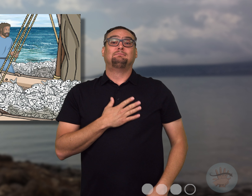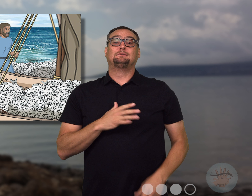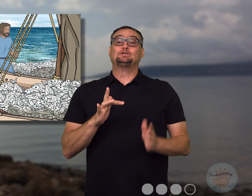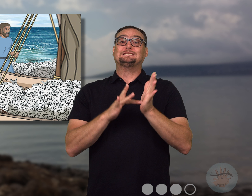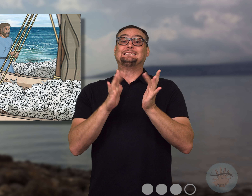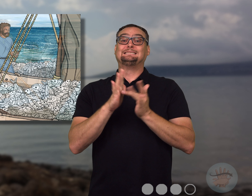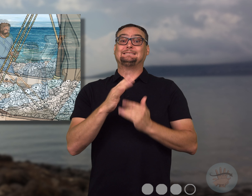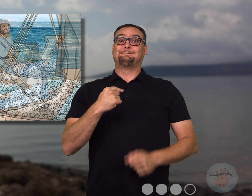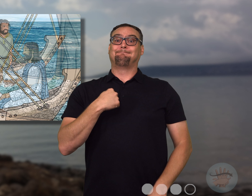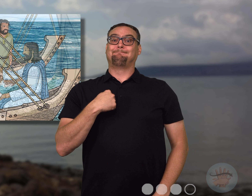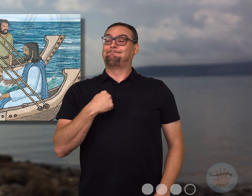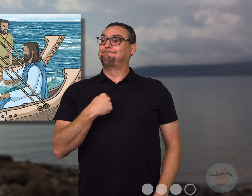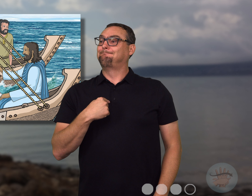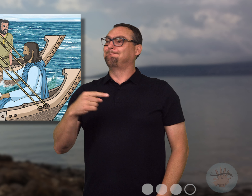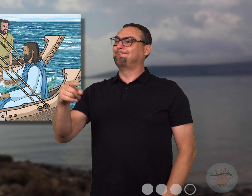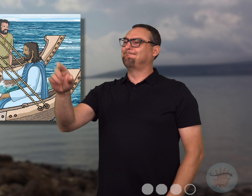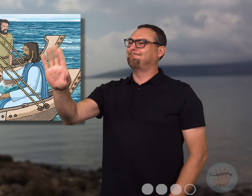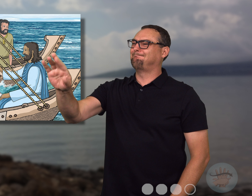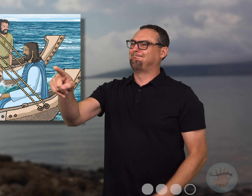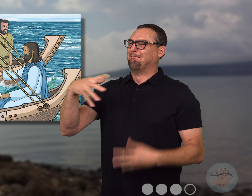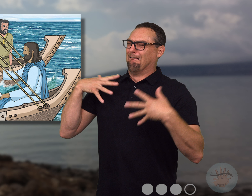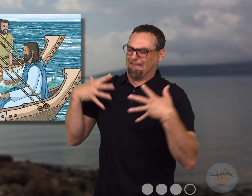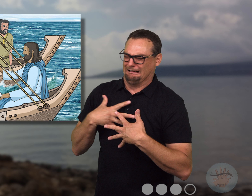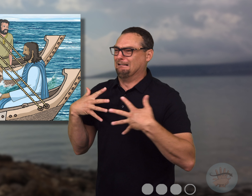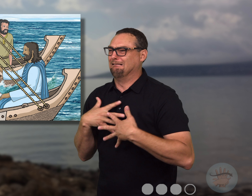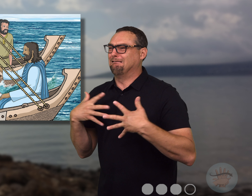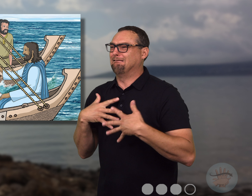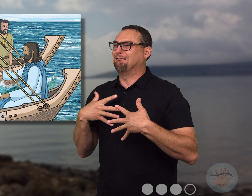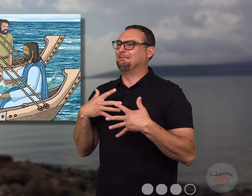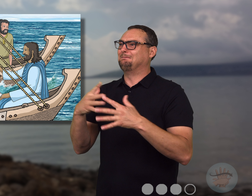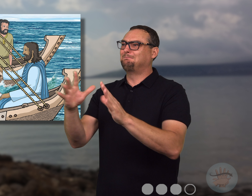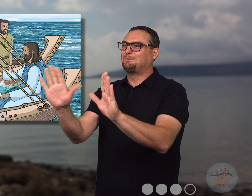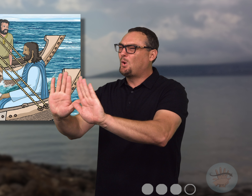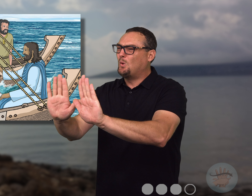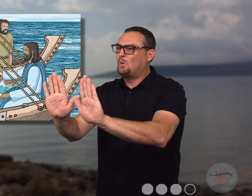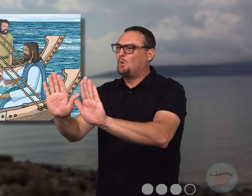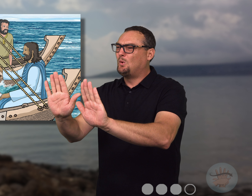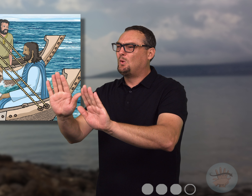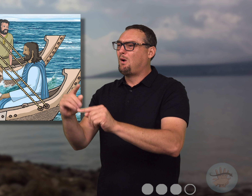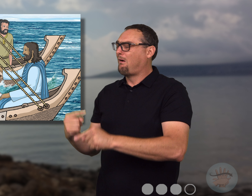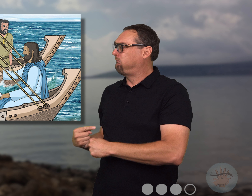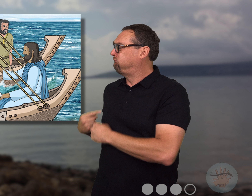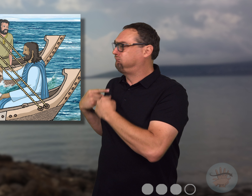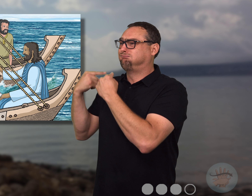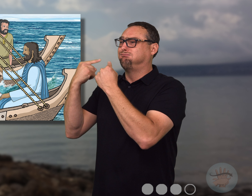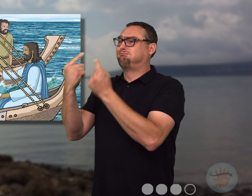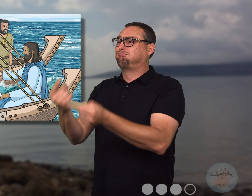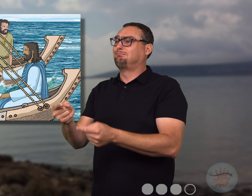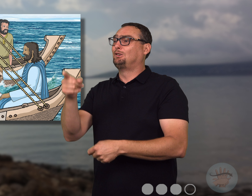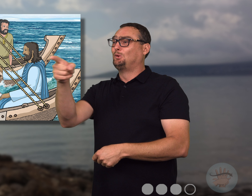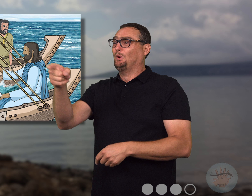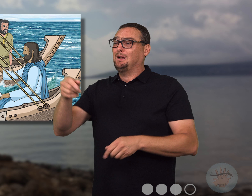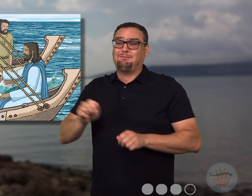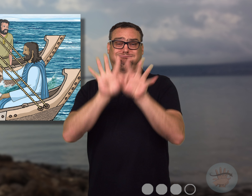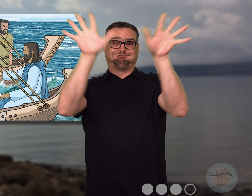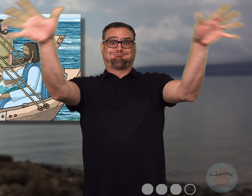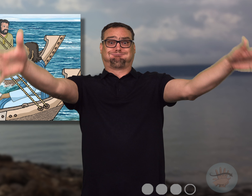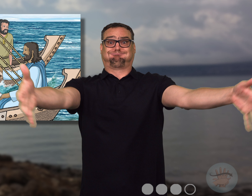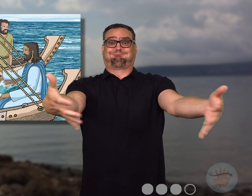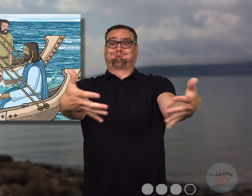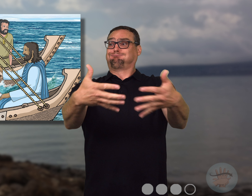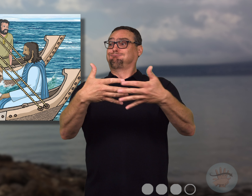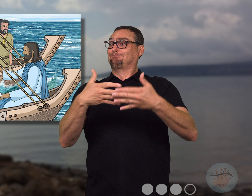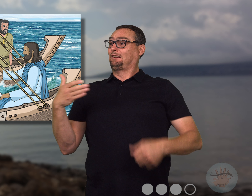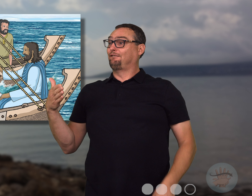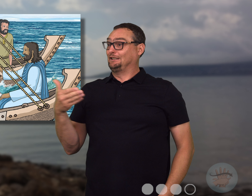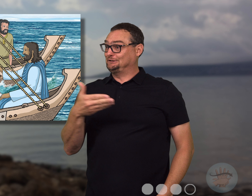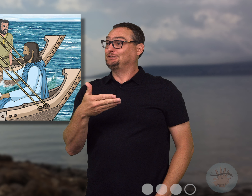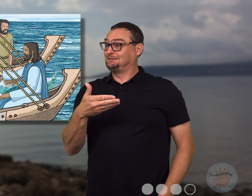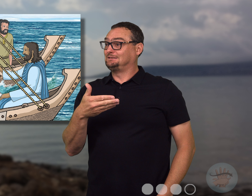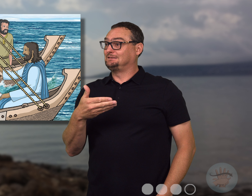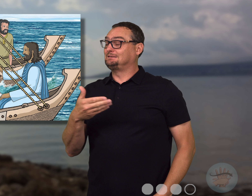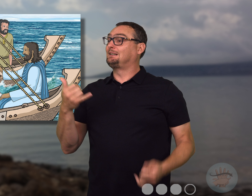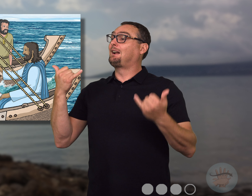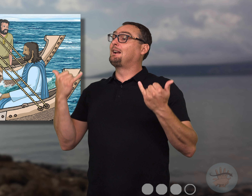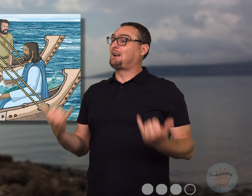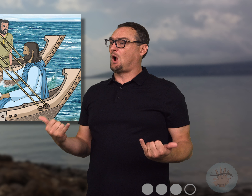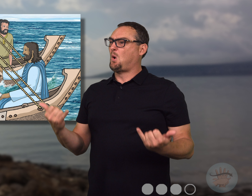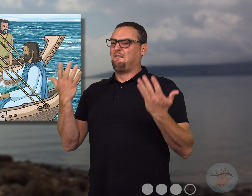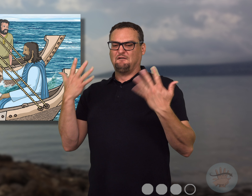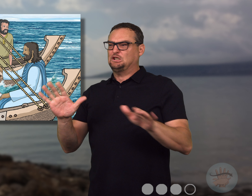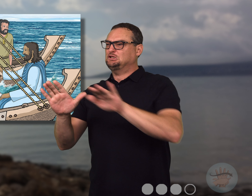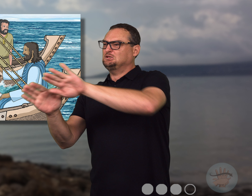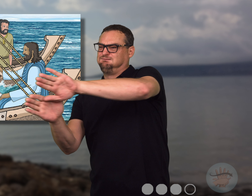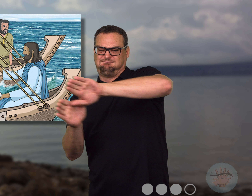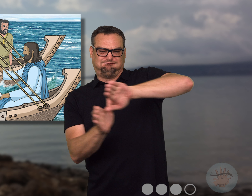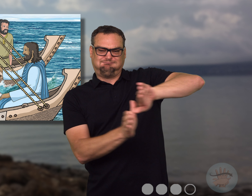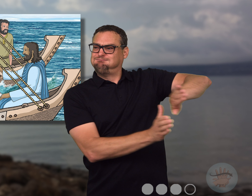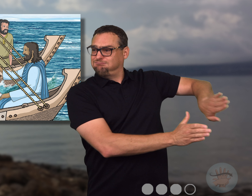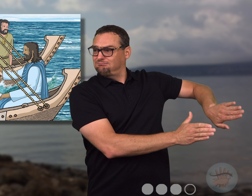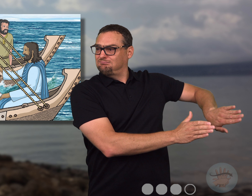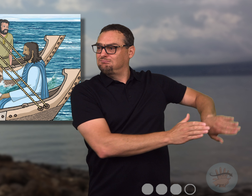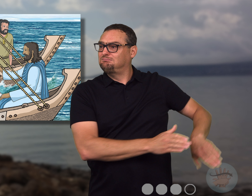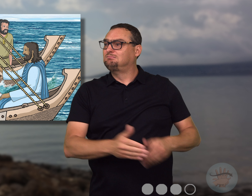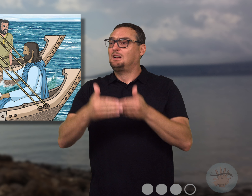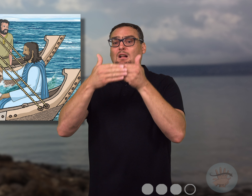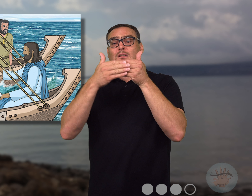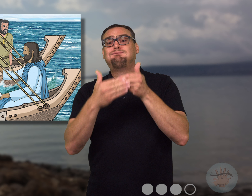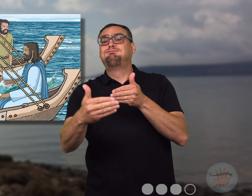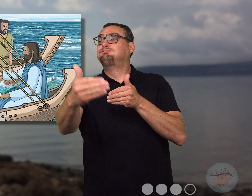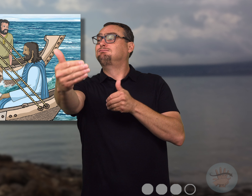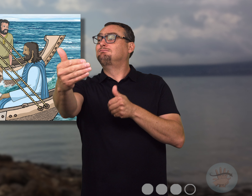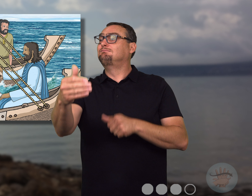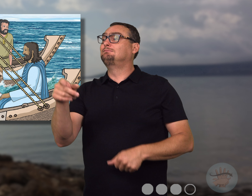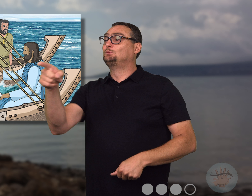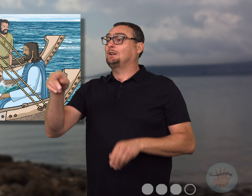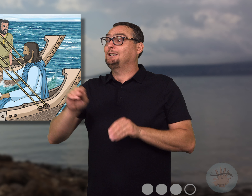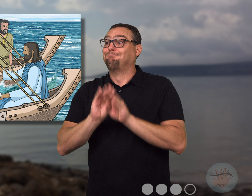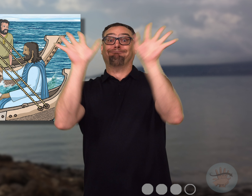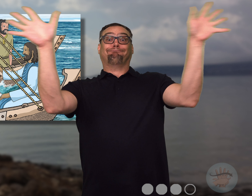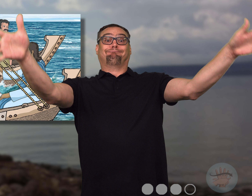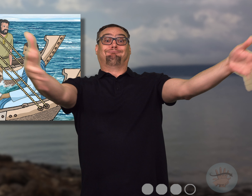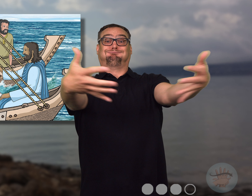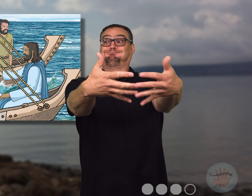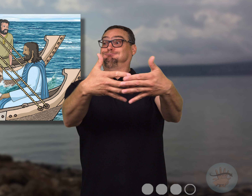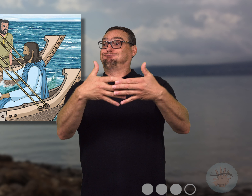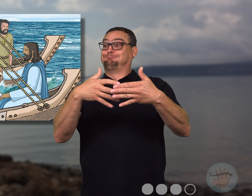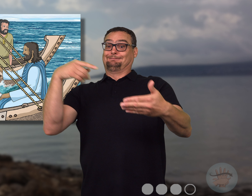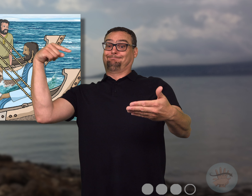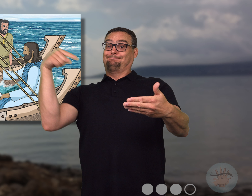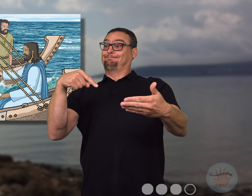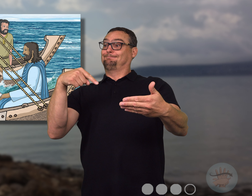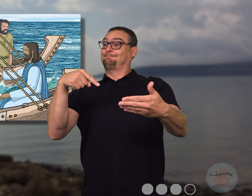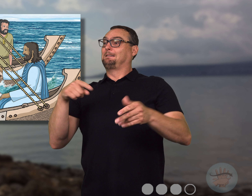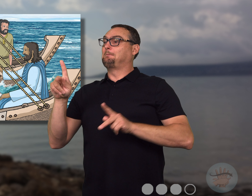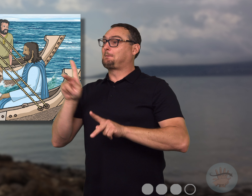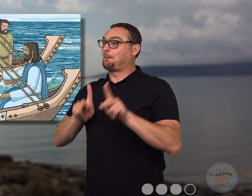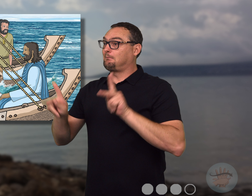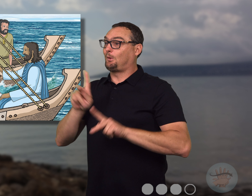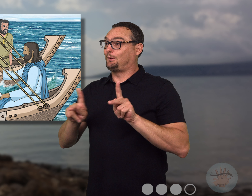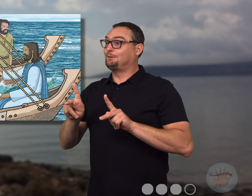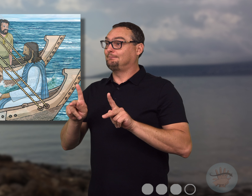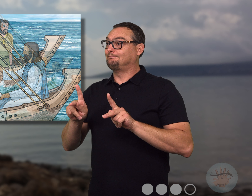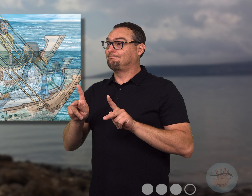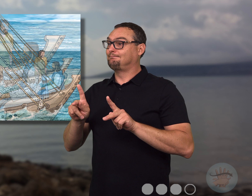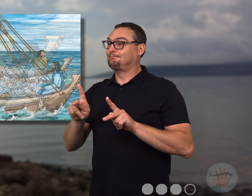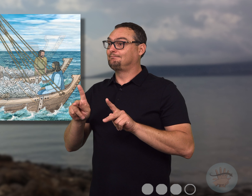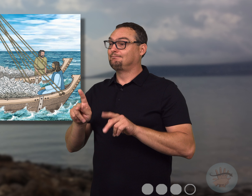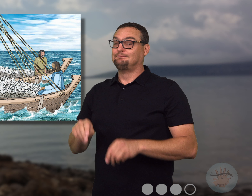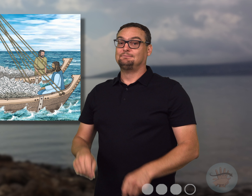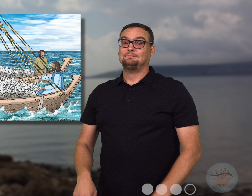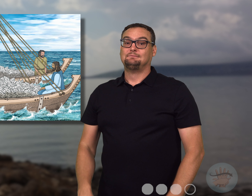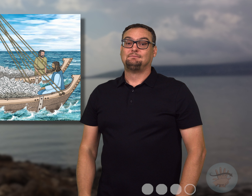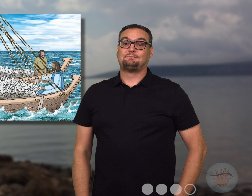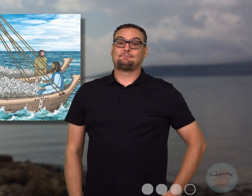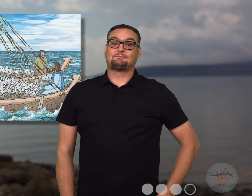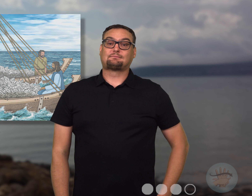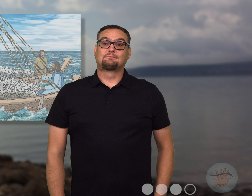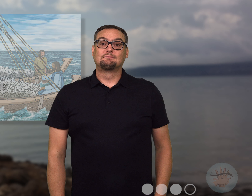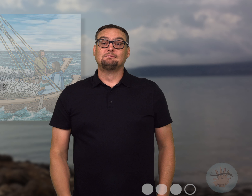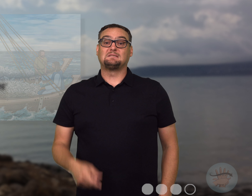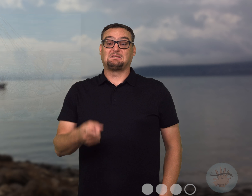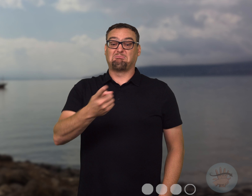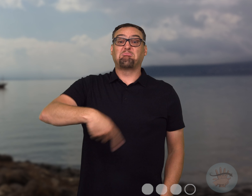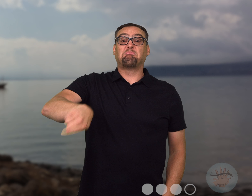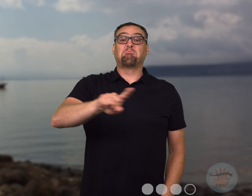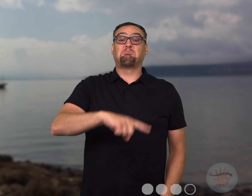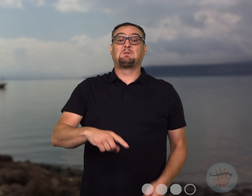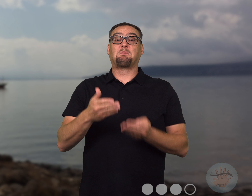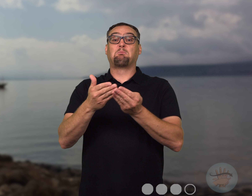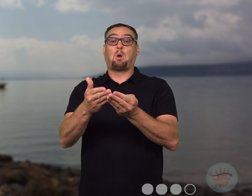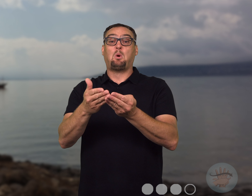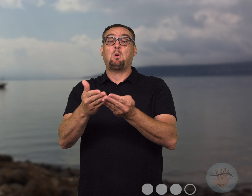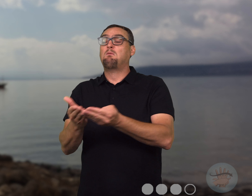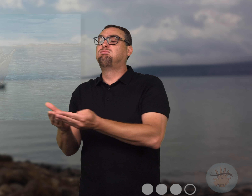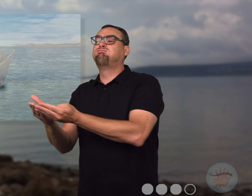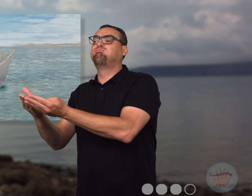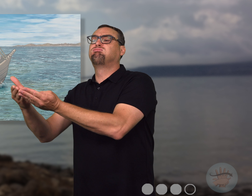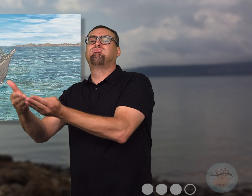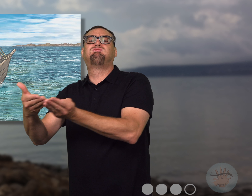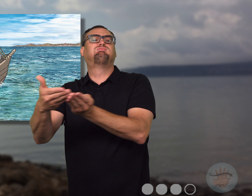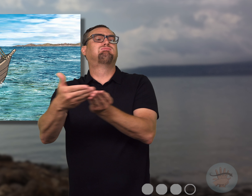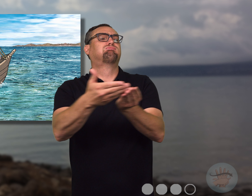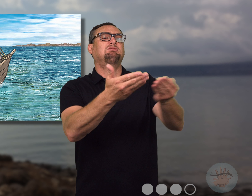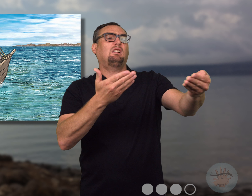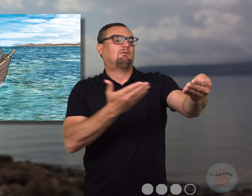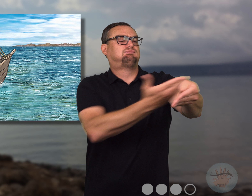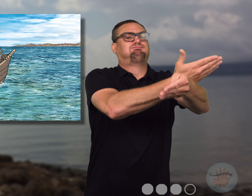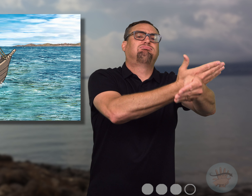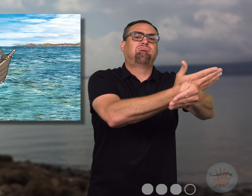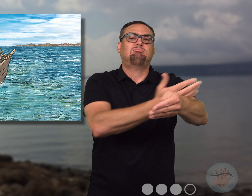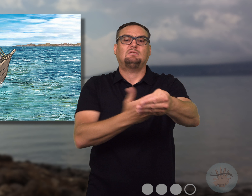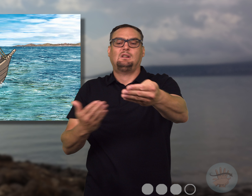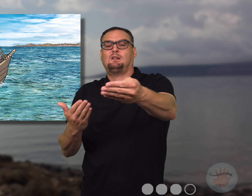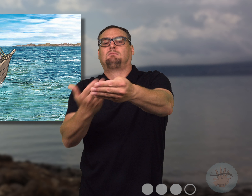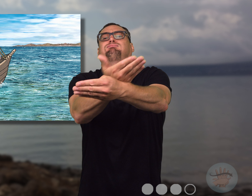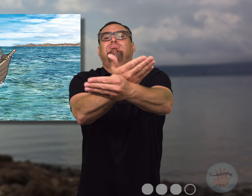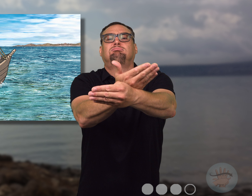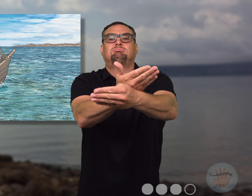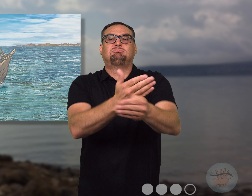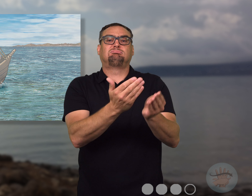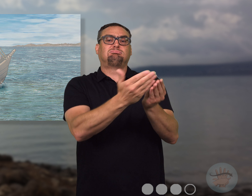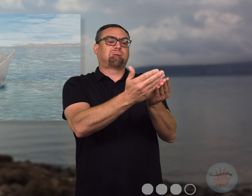“Do not be afraid,” Jesus said to Simon.